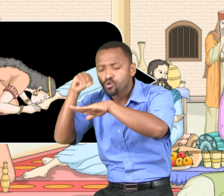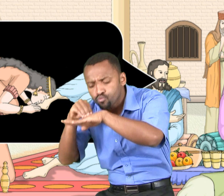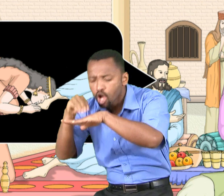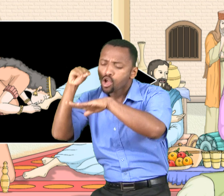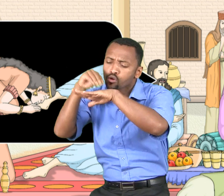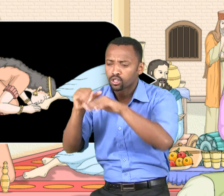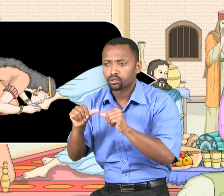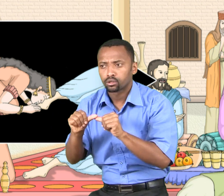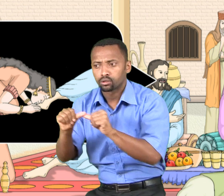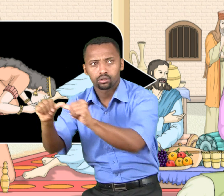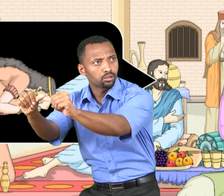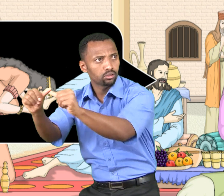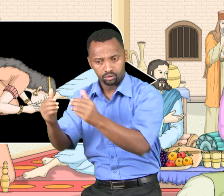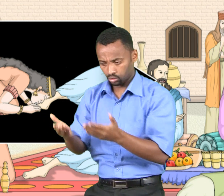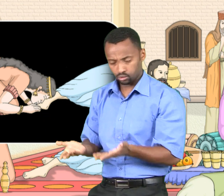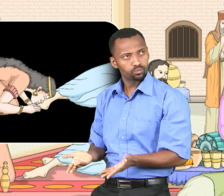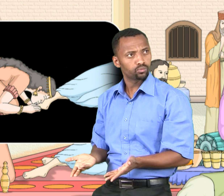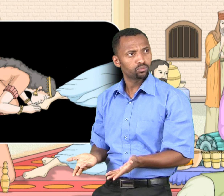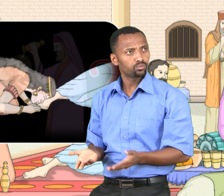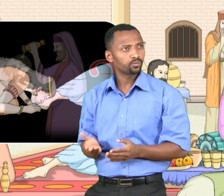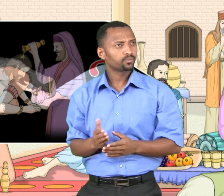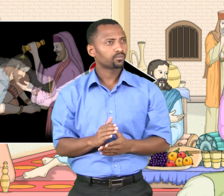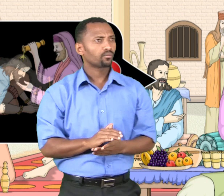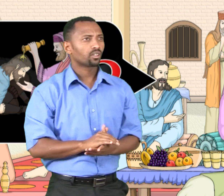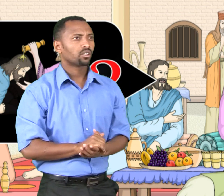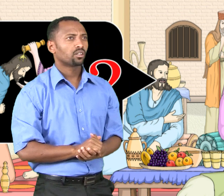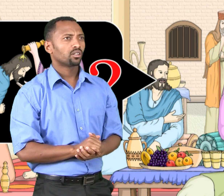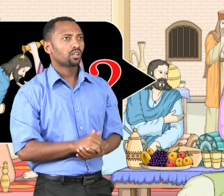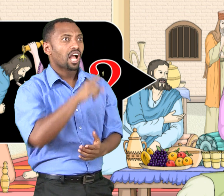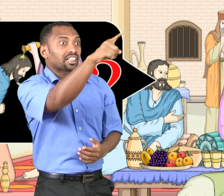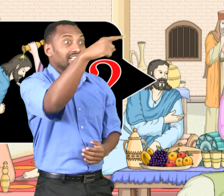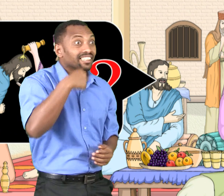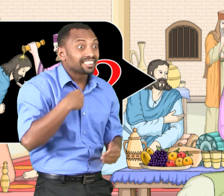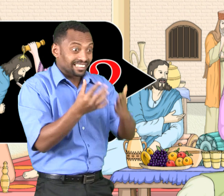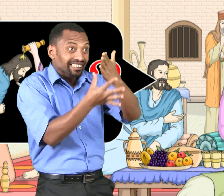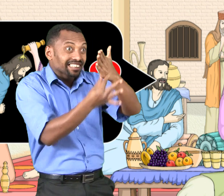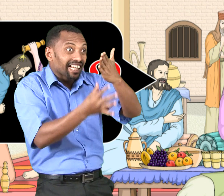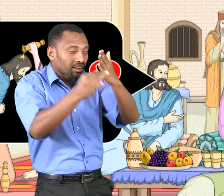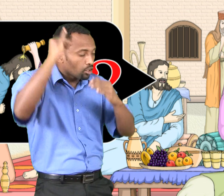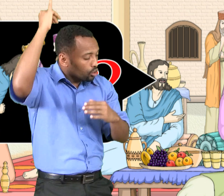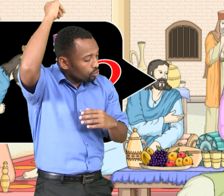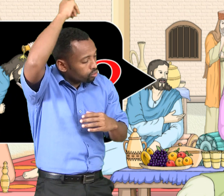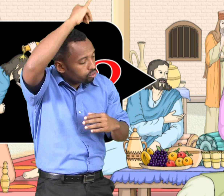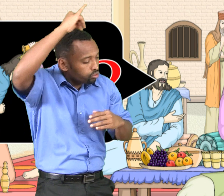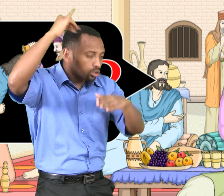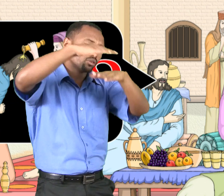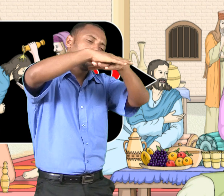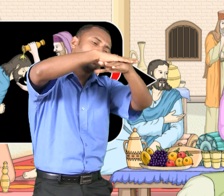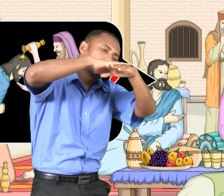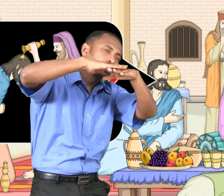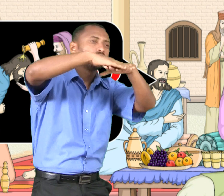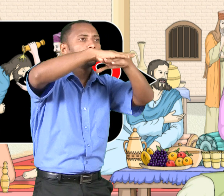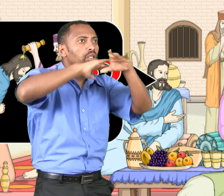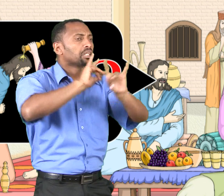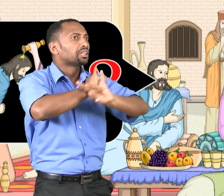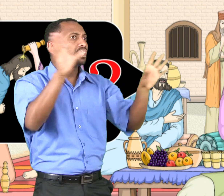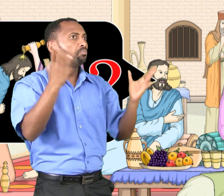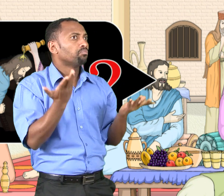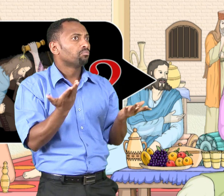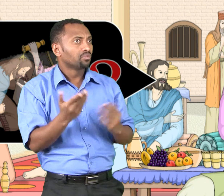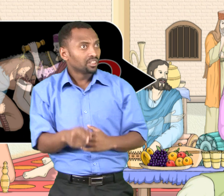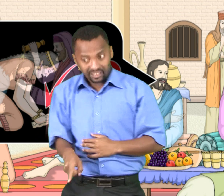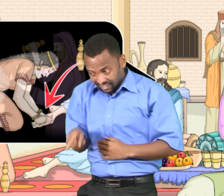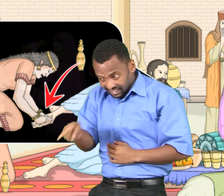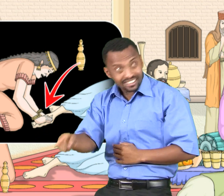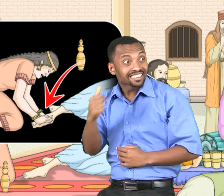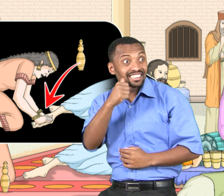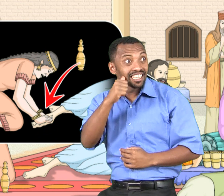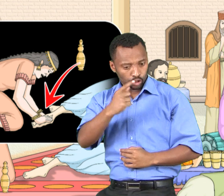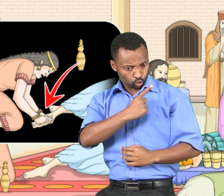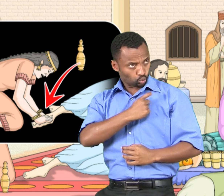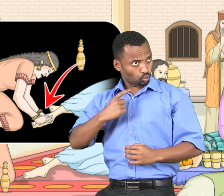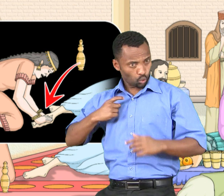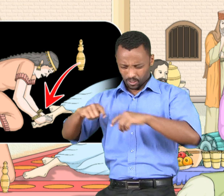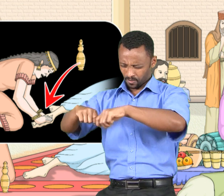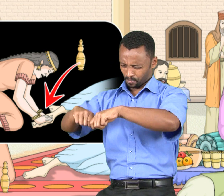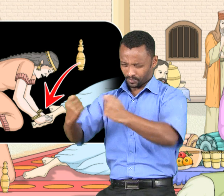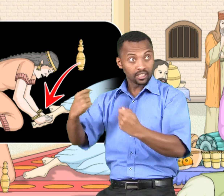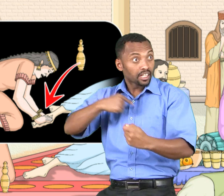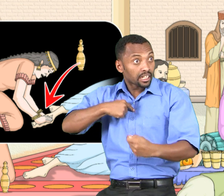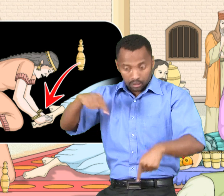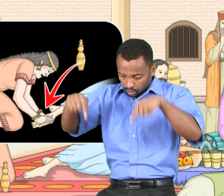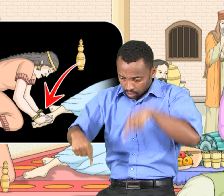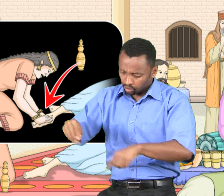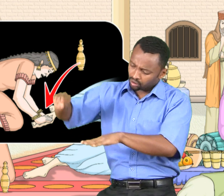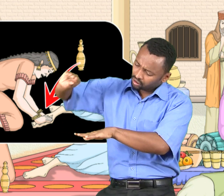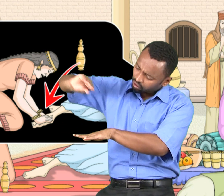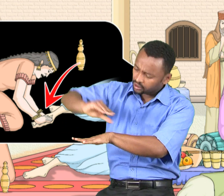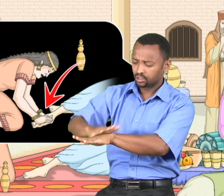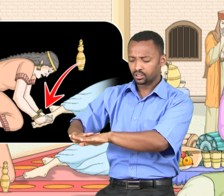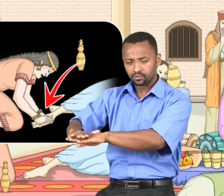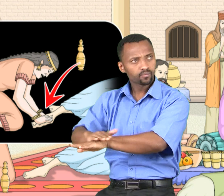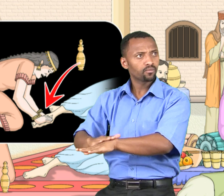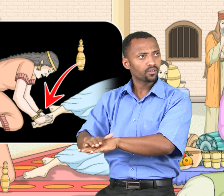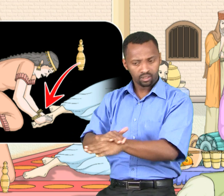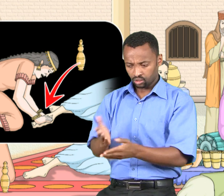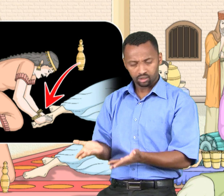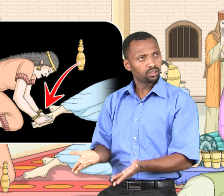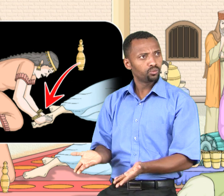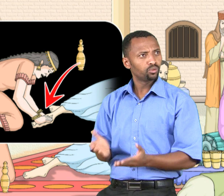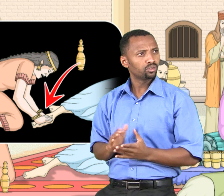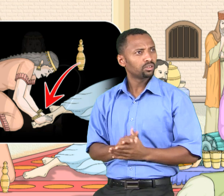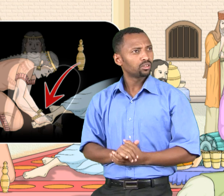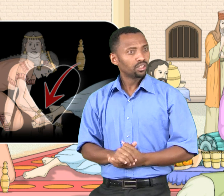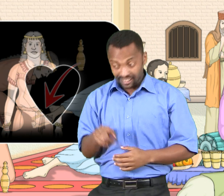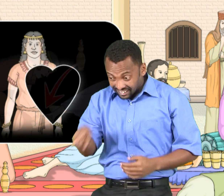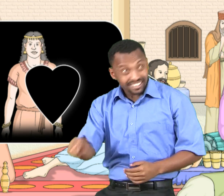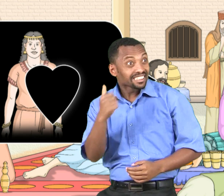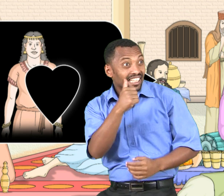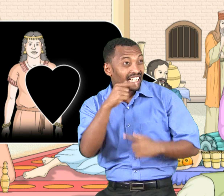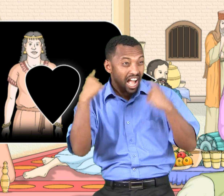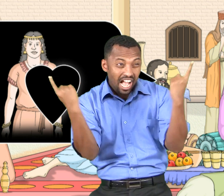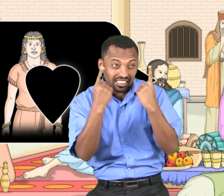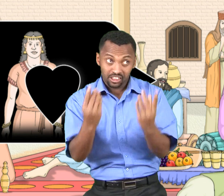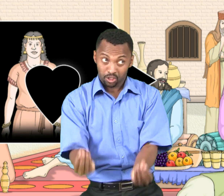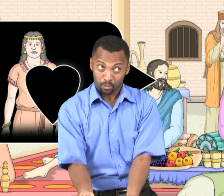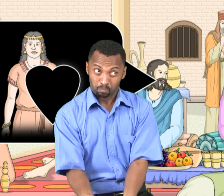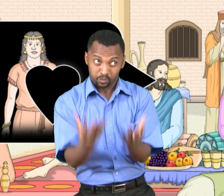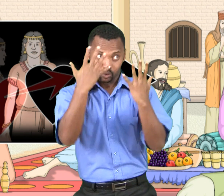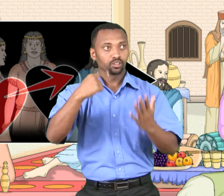You did not anoint My head with oil, but she has anointed My feet with perfume.